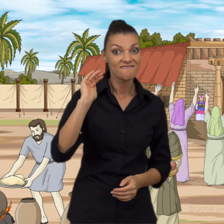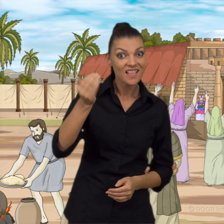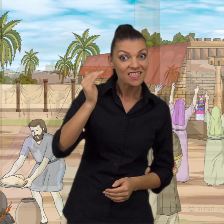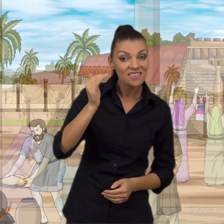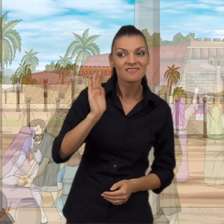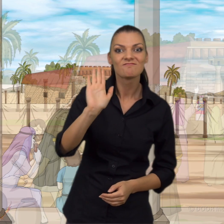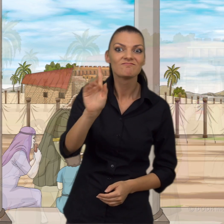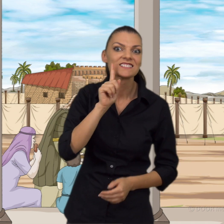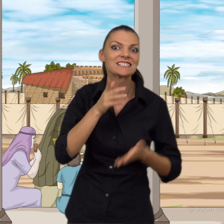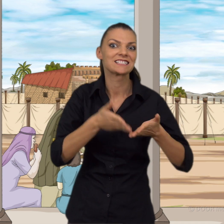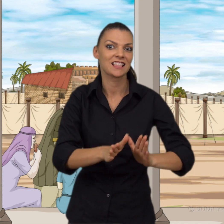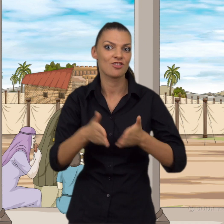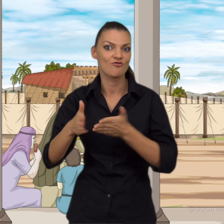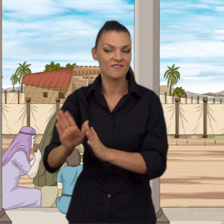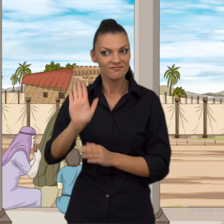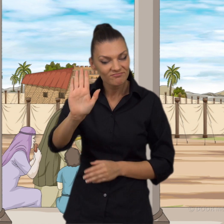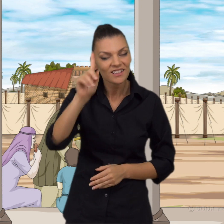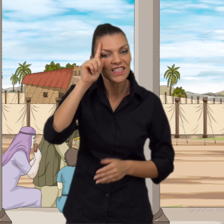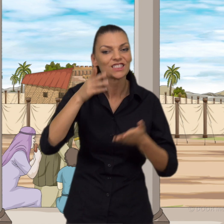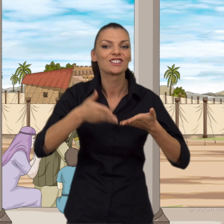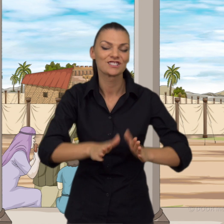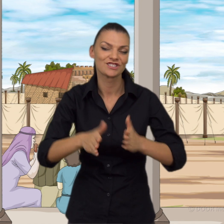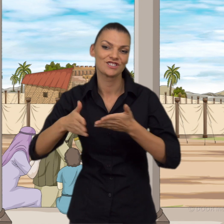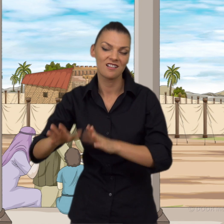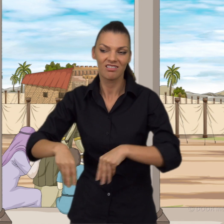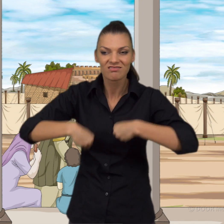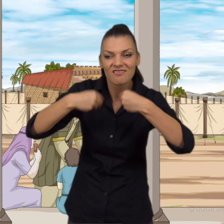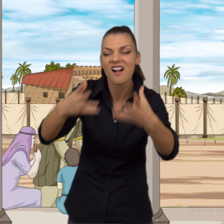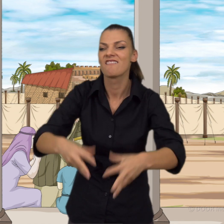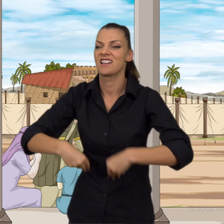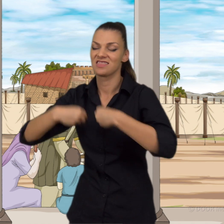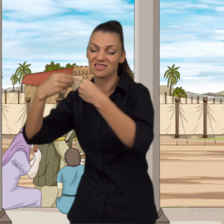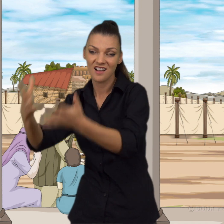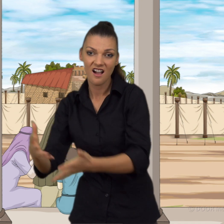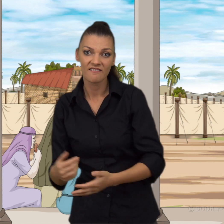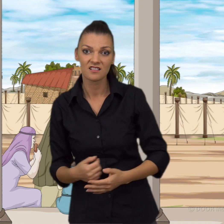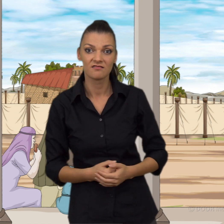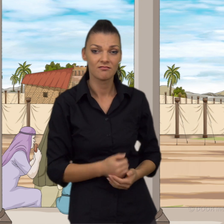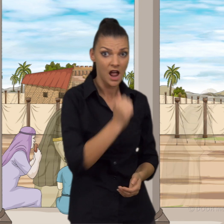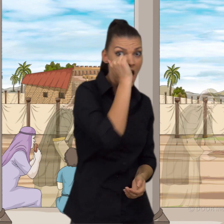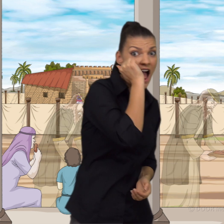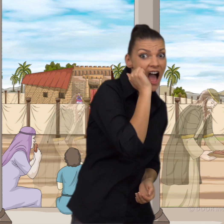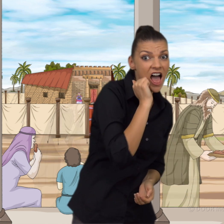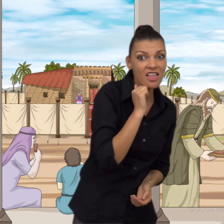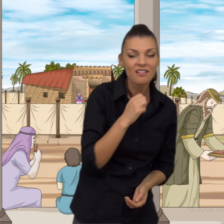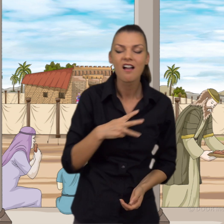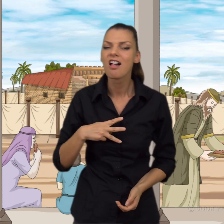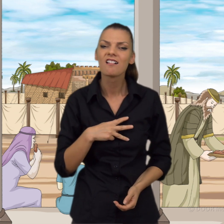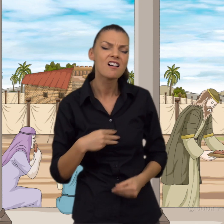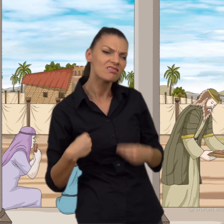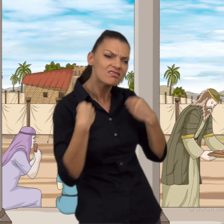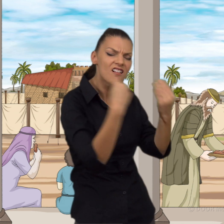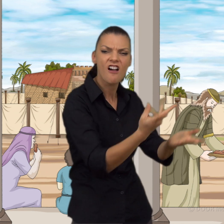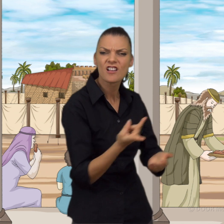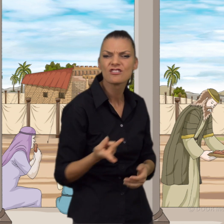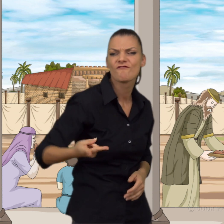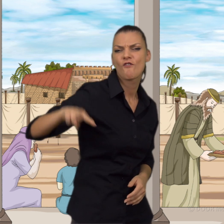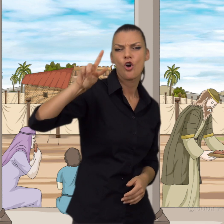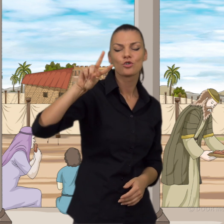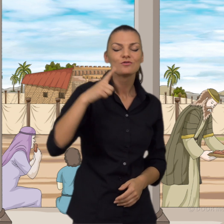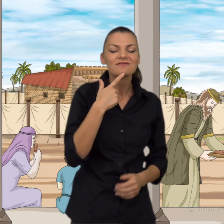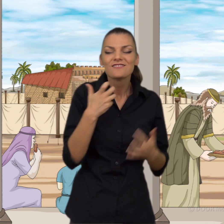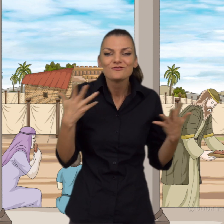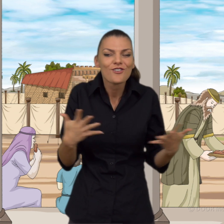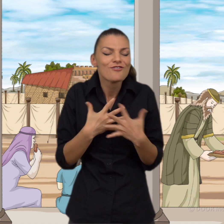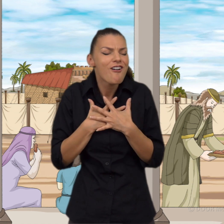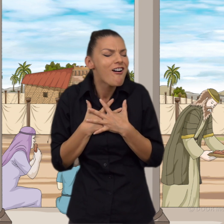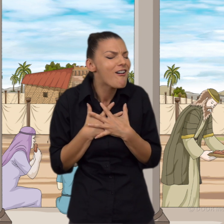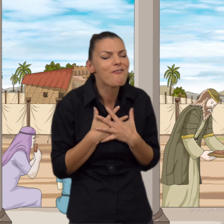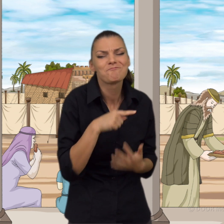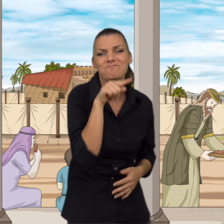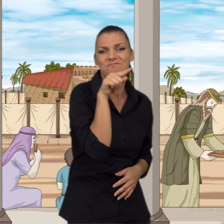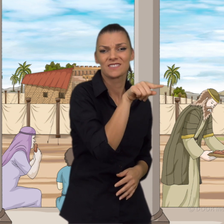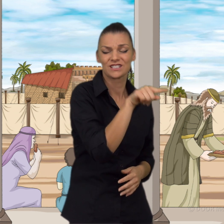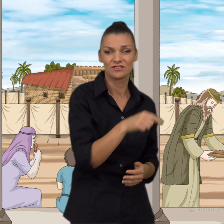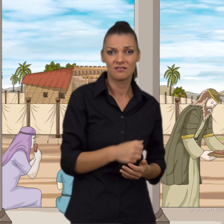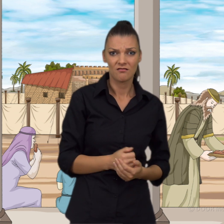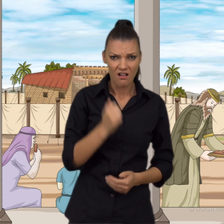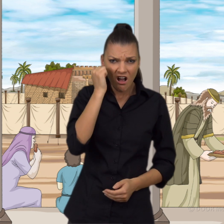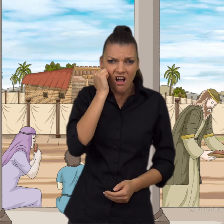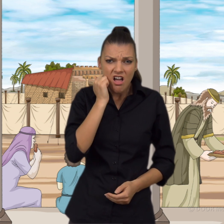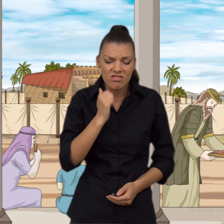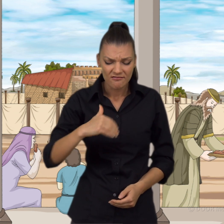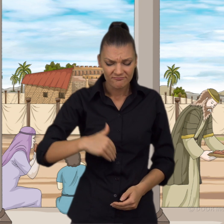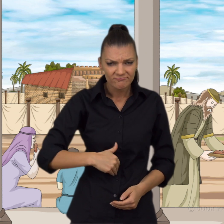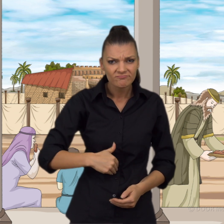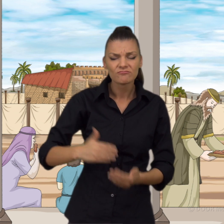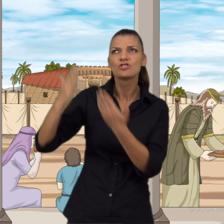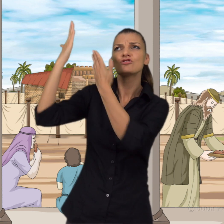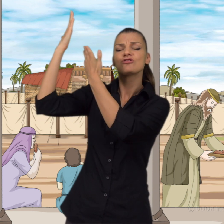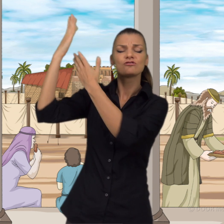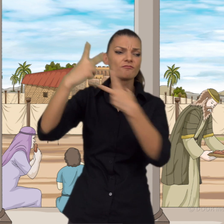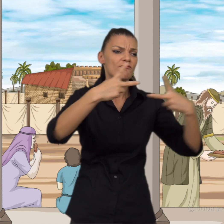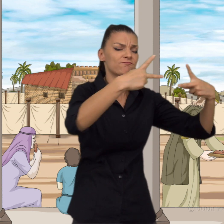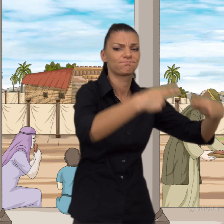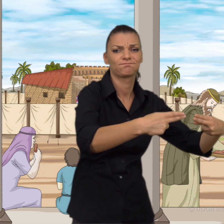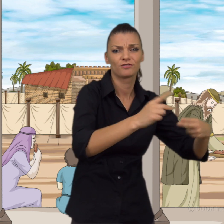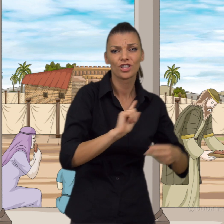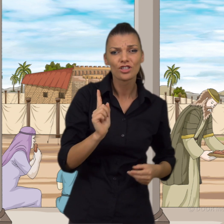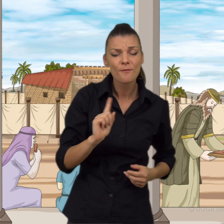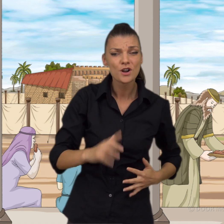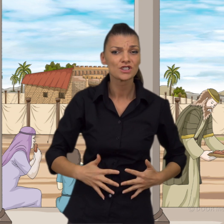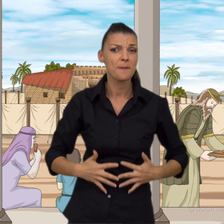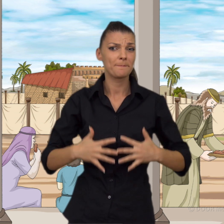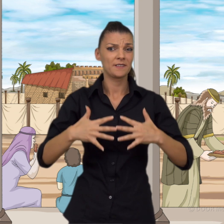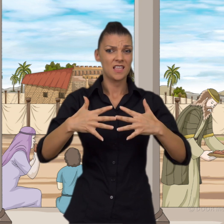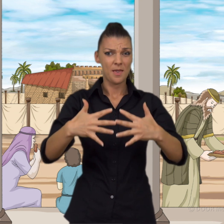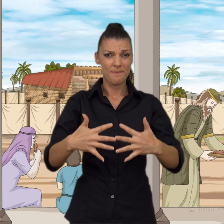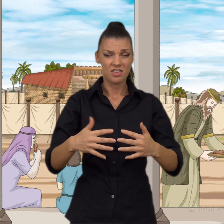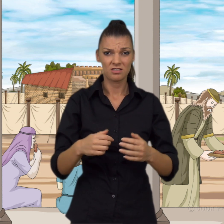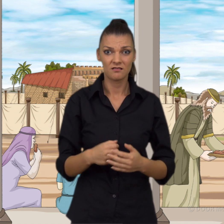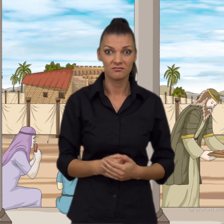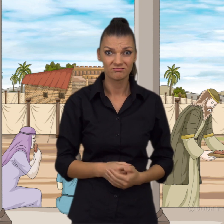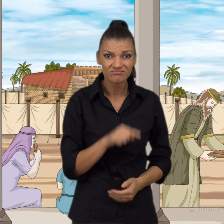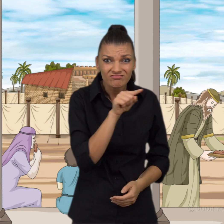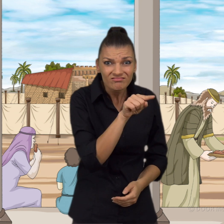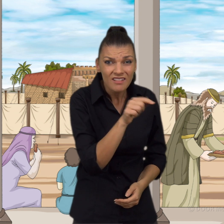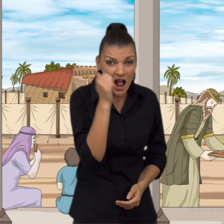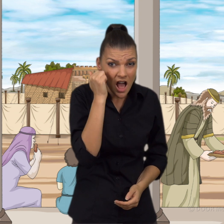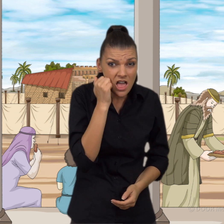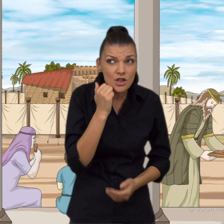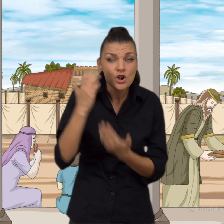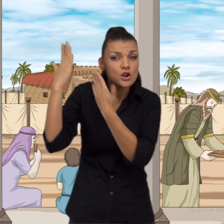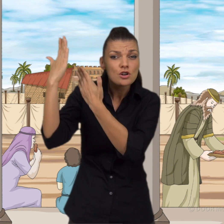But to Hannah he would give a double portion, for he loved her even though the LORD had closed her womb.